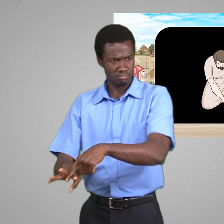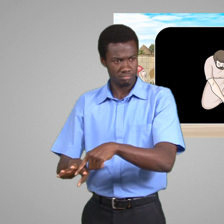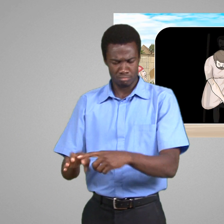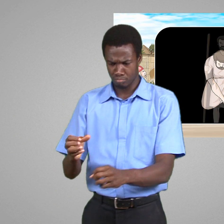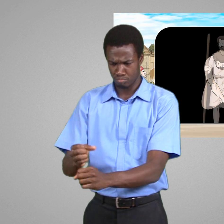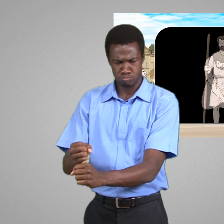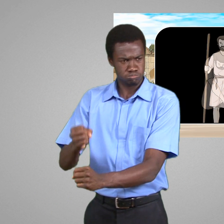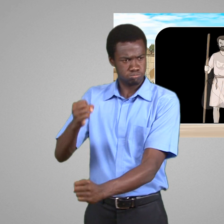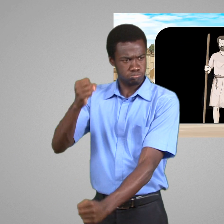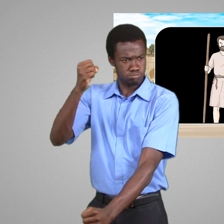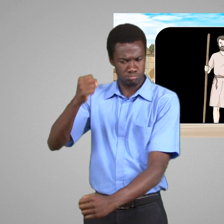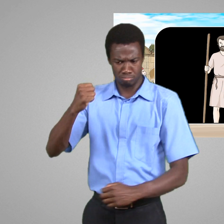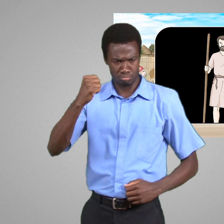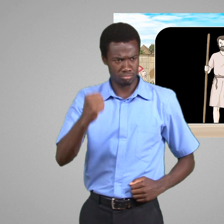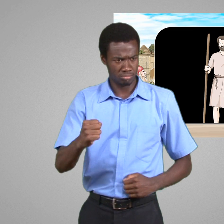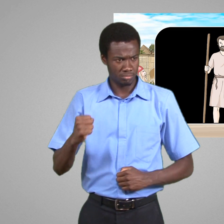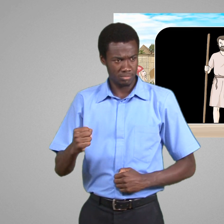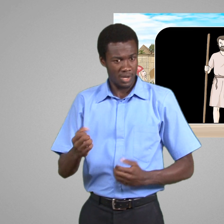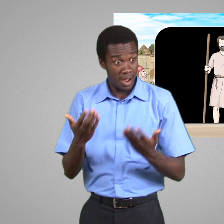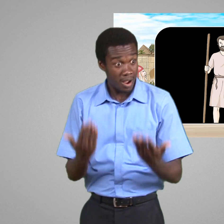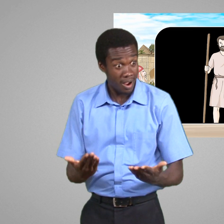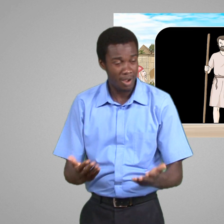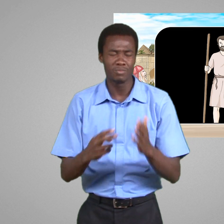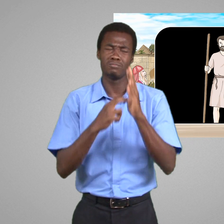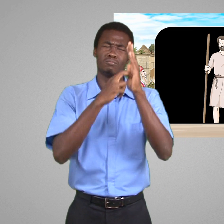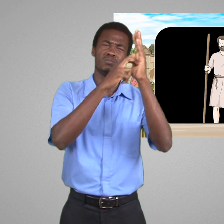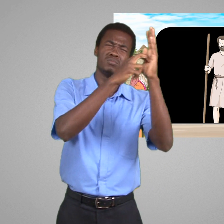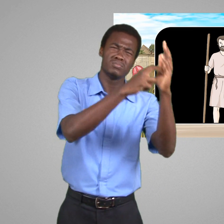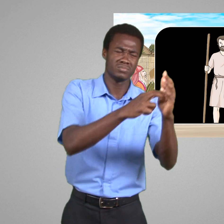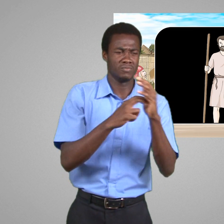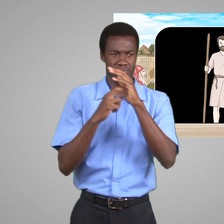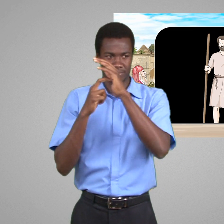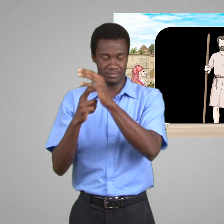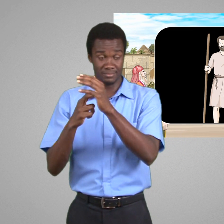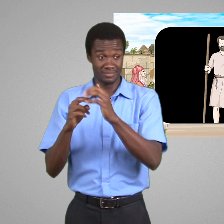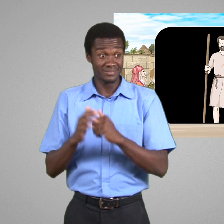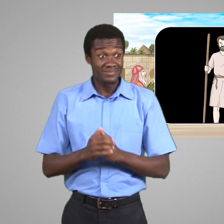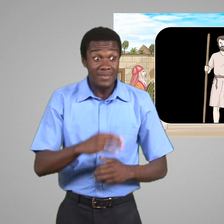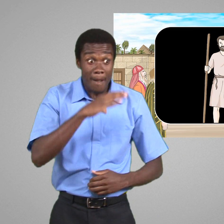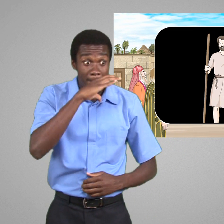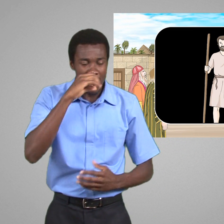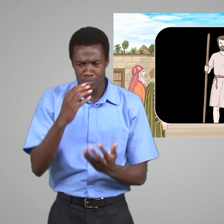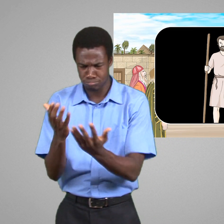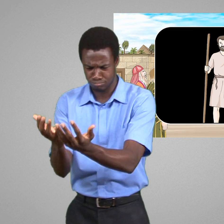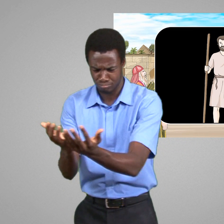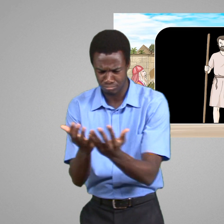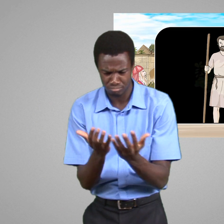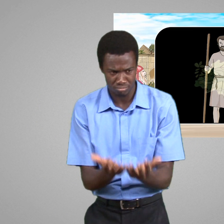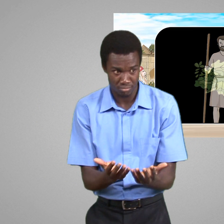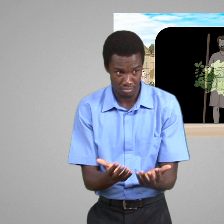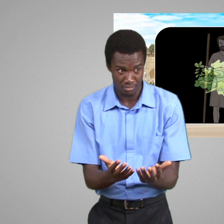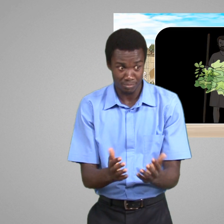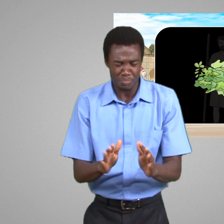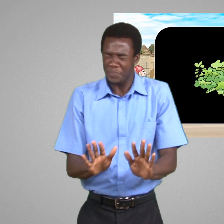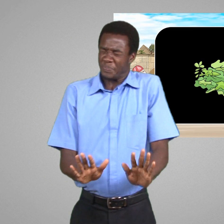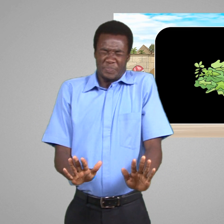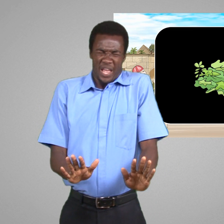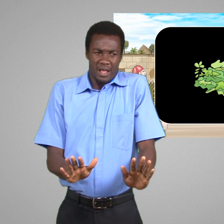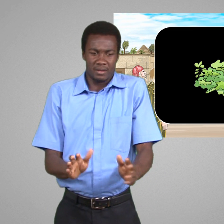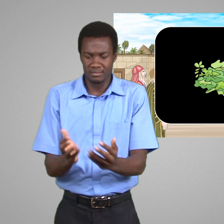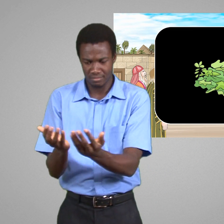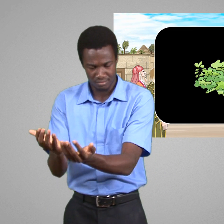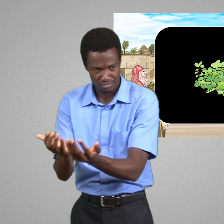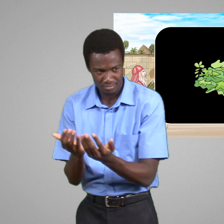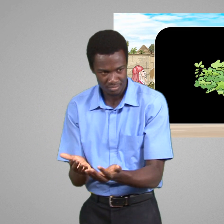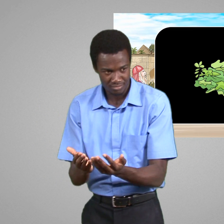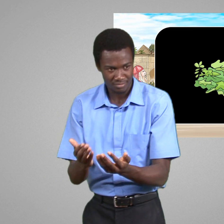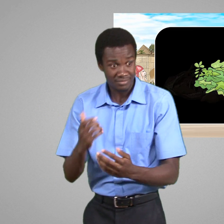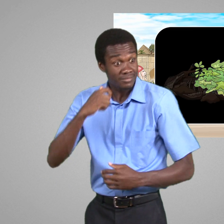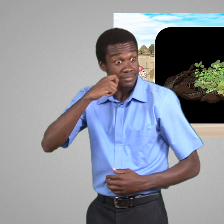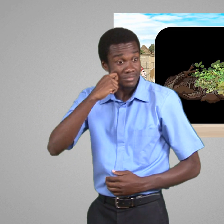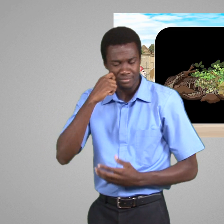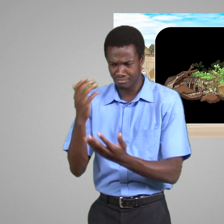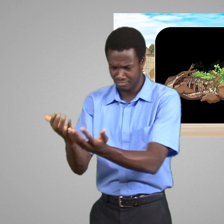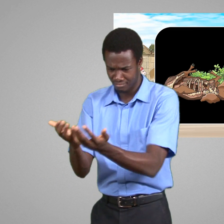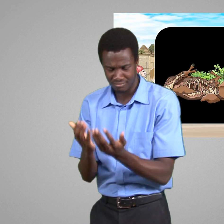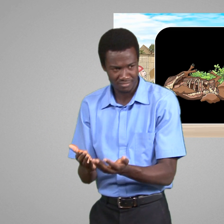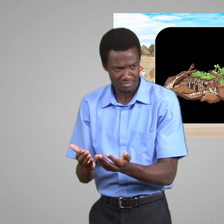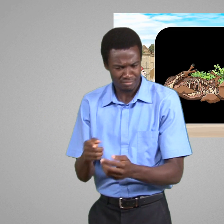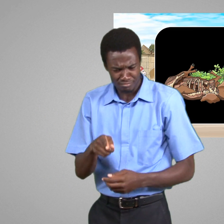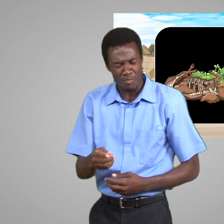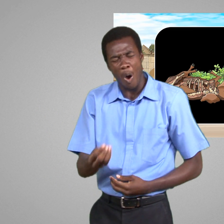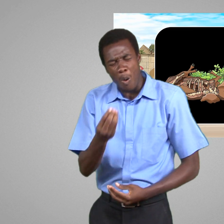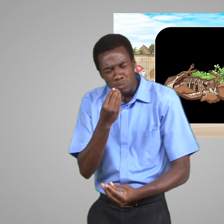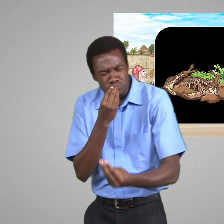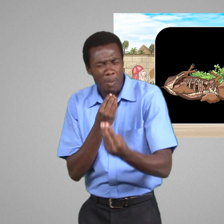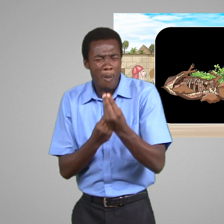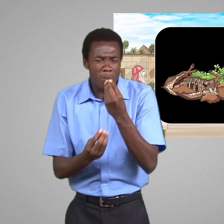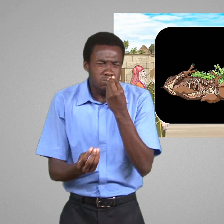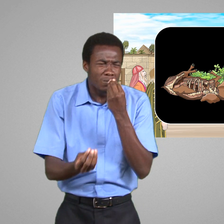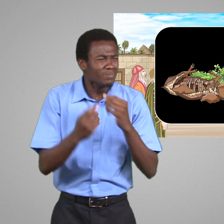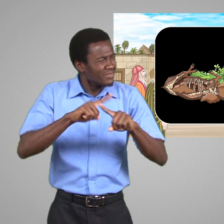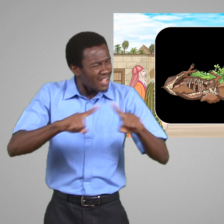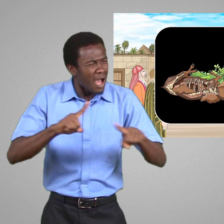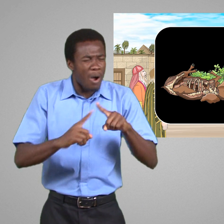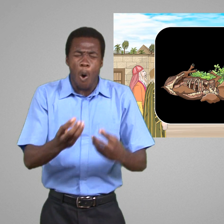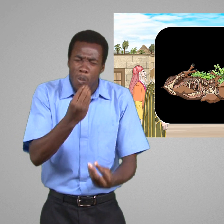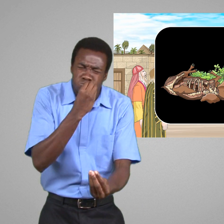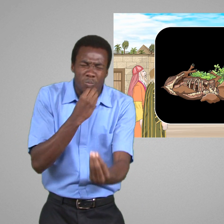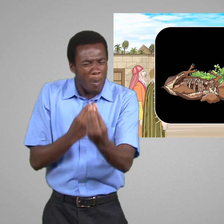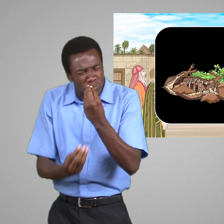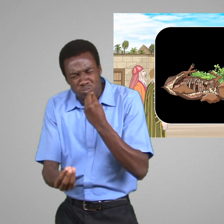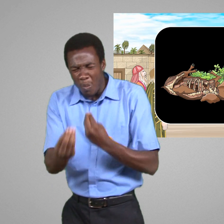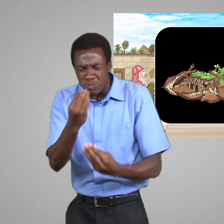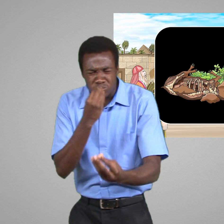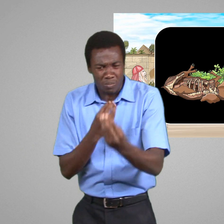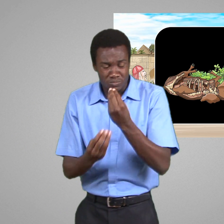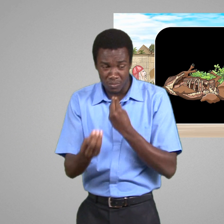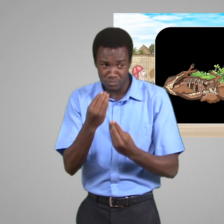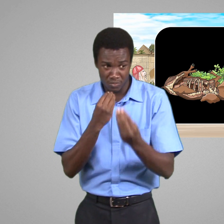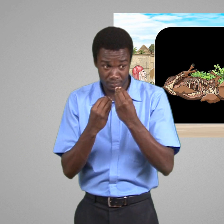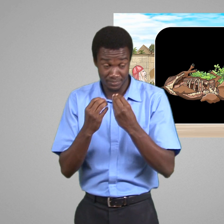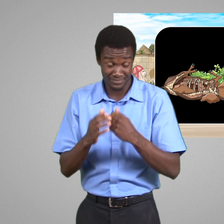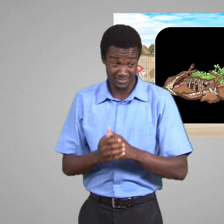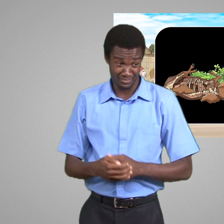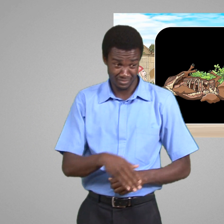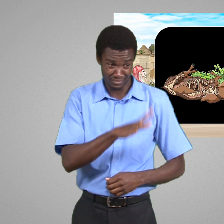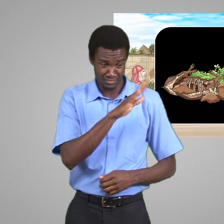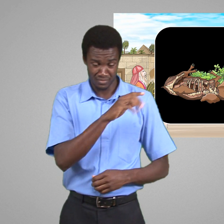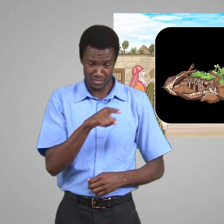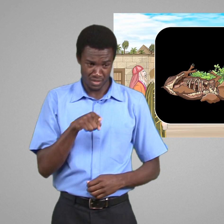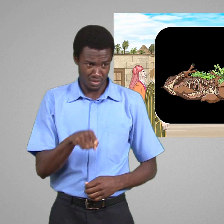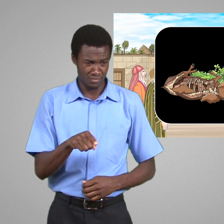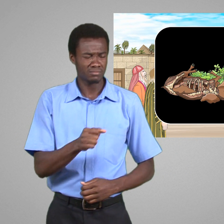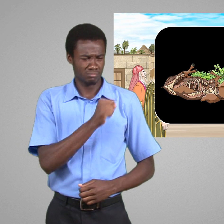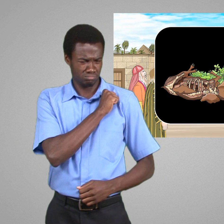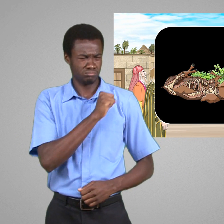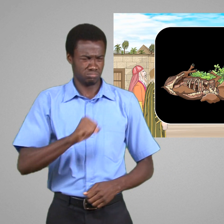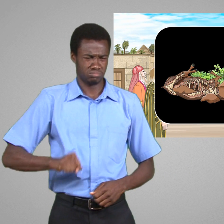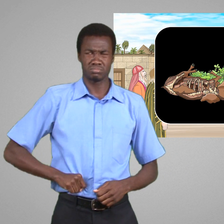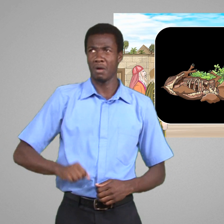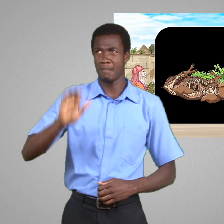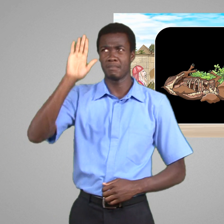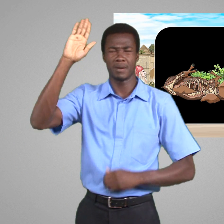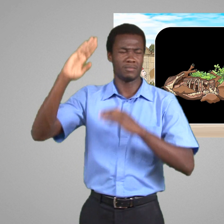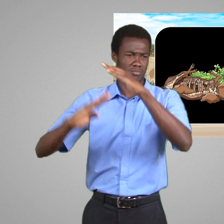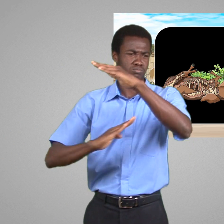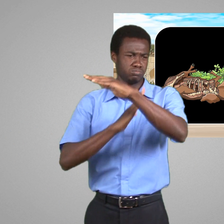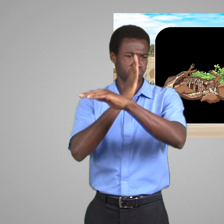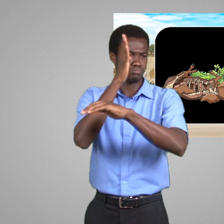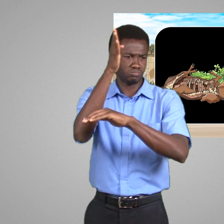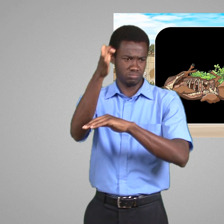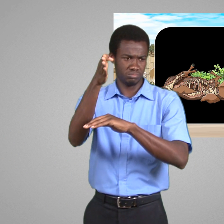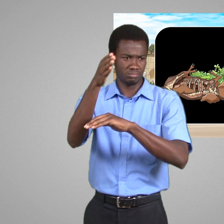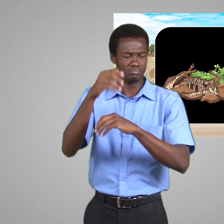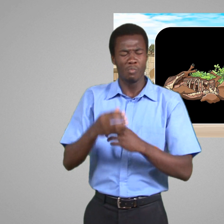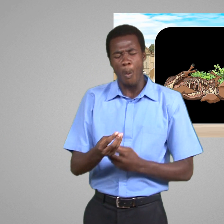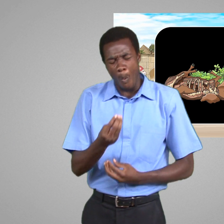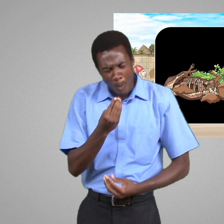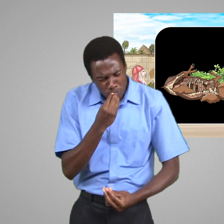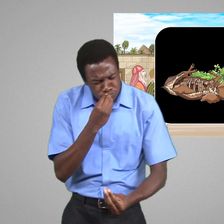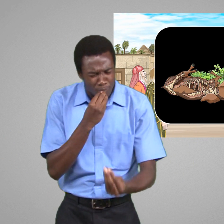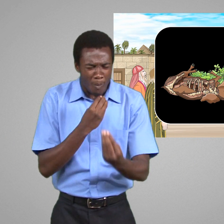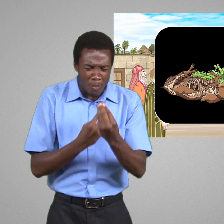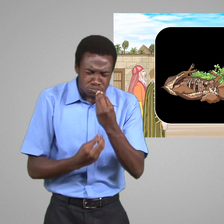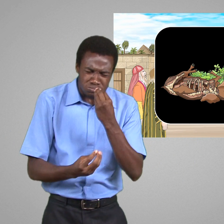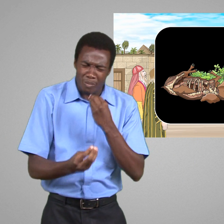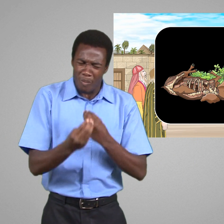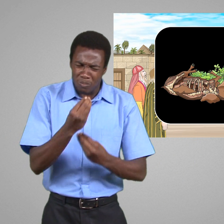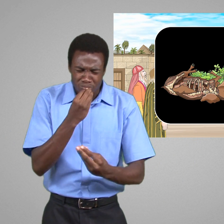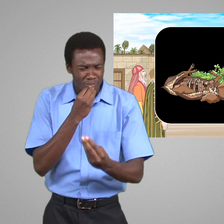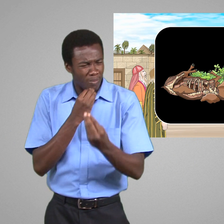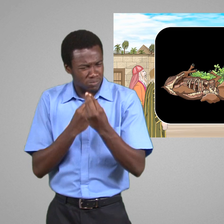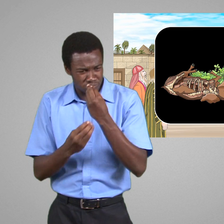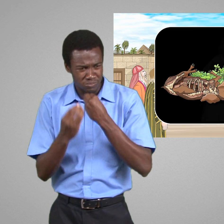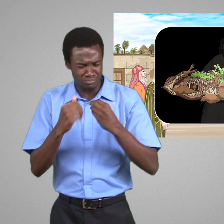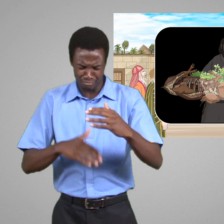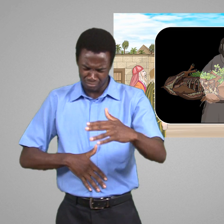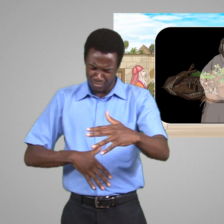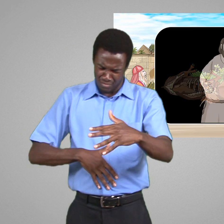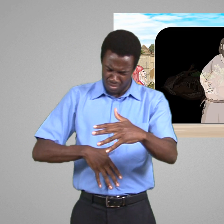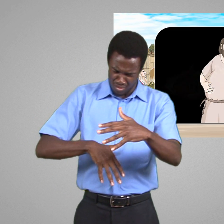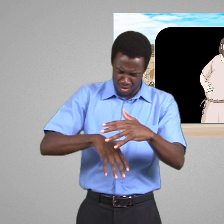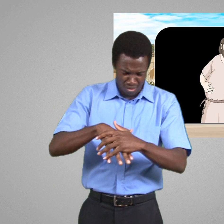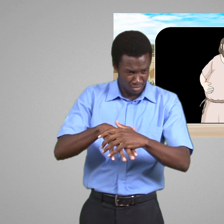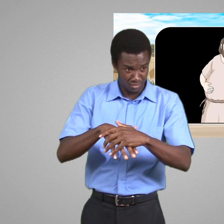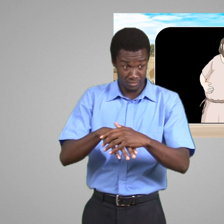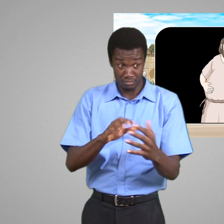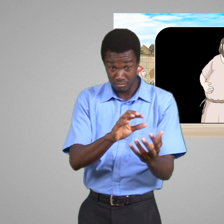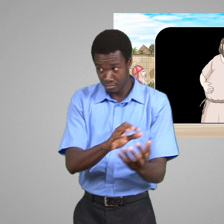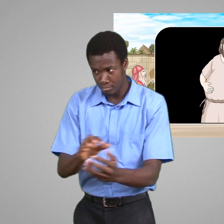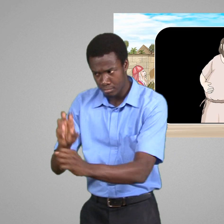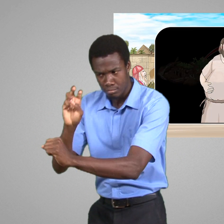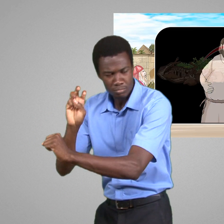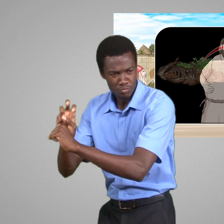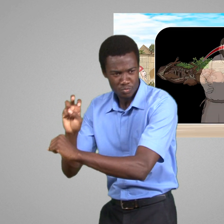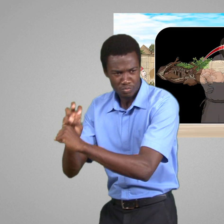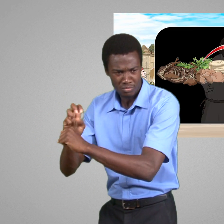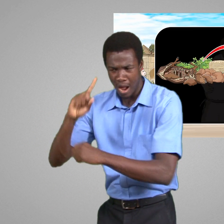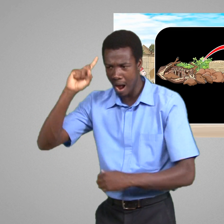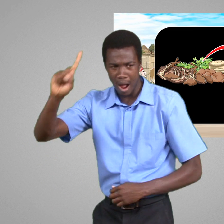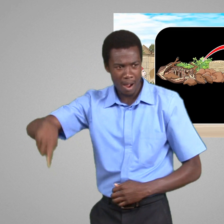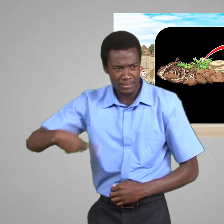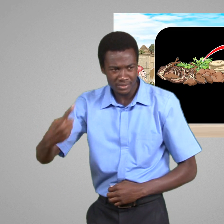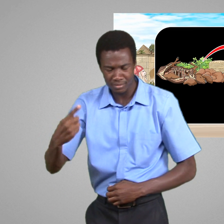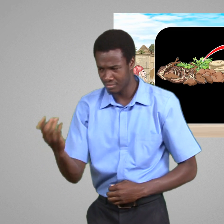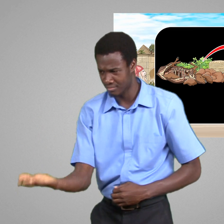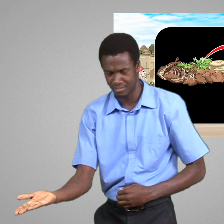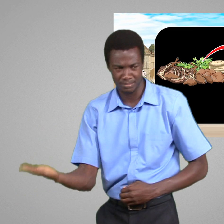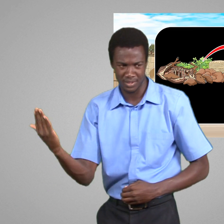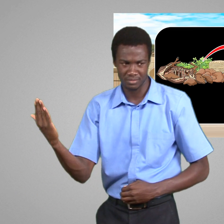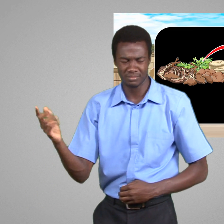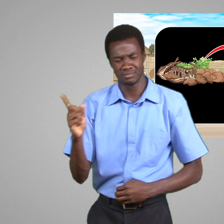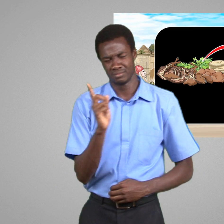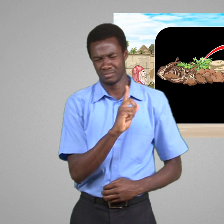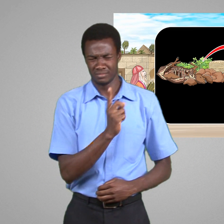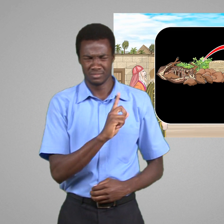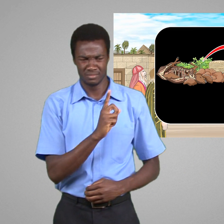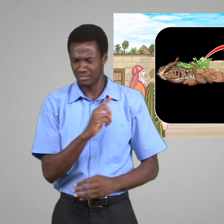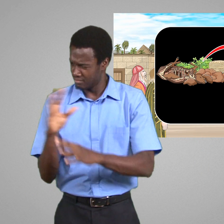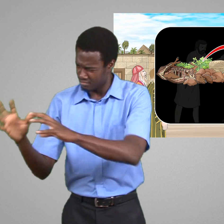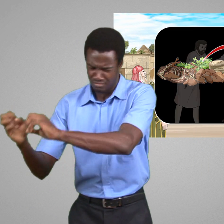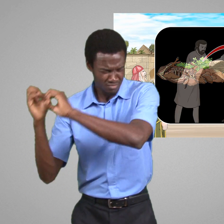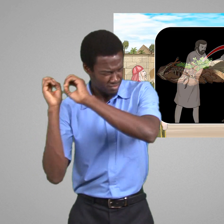On that night I will pass through the land of Egypt and strike down every firstborn male, both man and beast, and I will execute judgment against all the gods of Egypt. I am the LORD. The blood on the houses where you are staying will distinguish them; when I see the blood, I will pass over you.